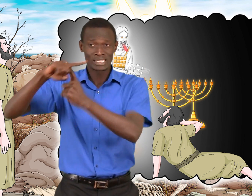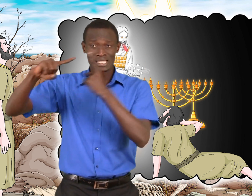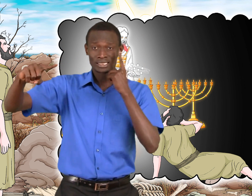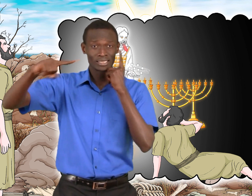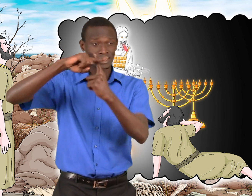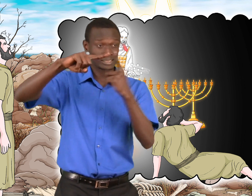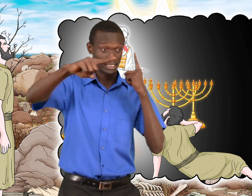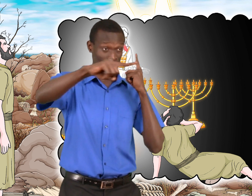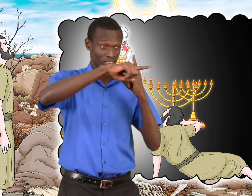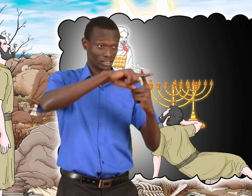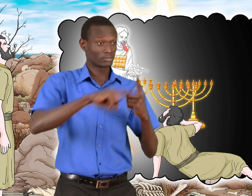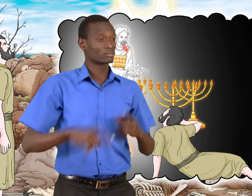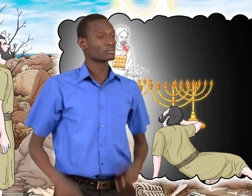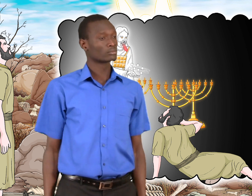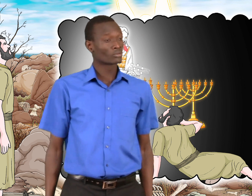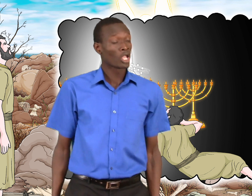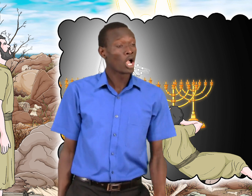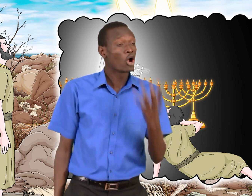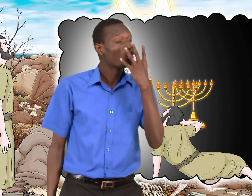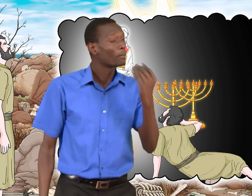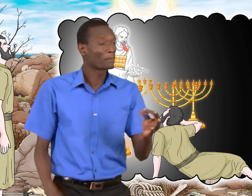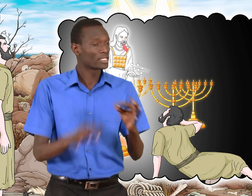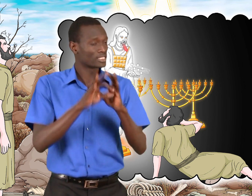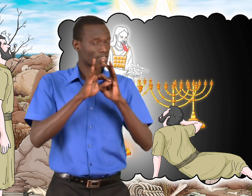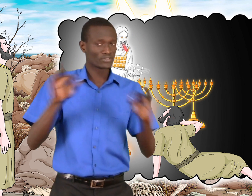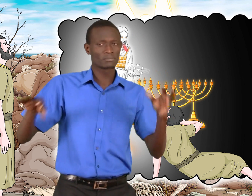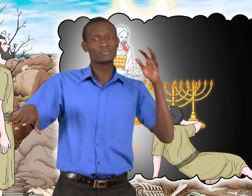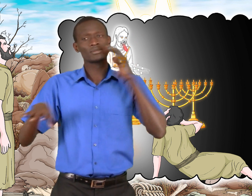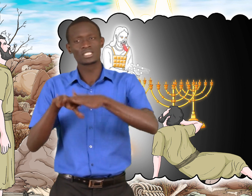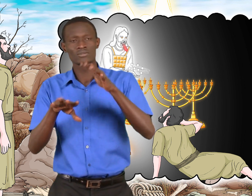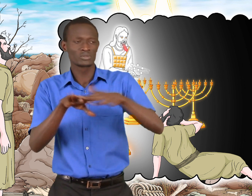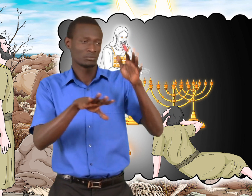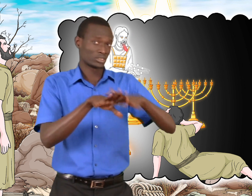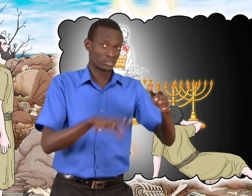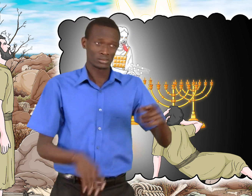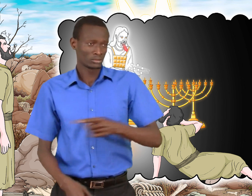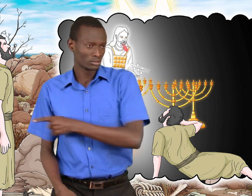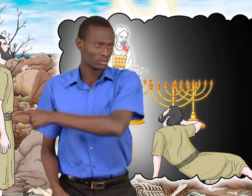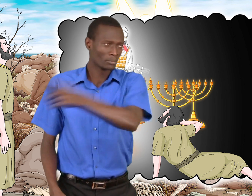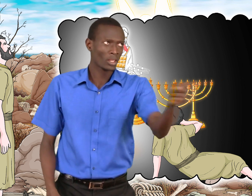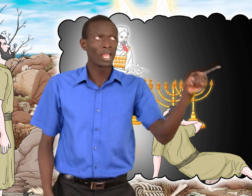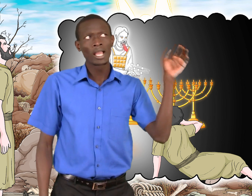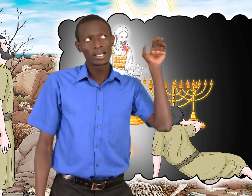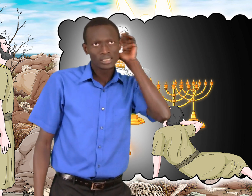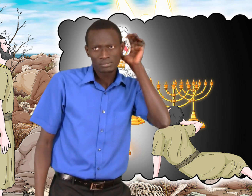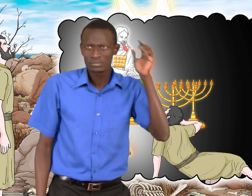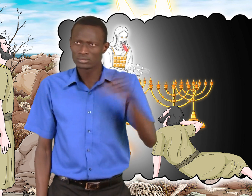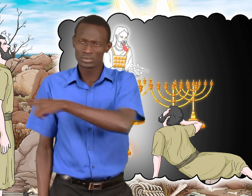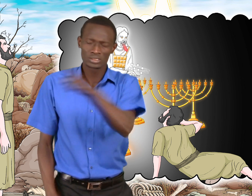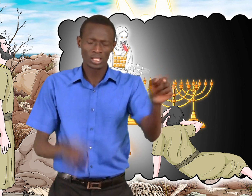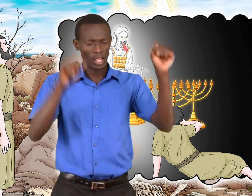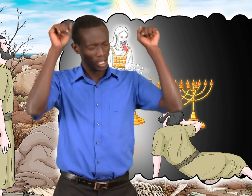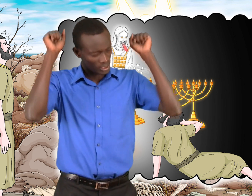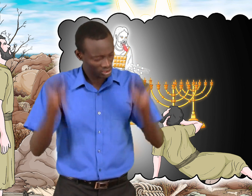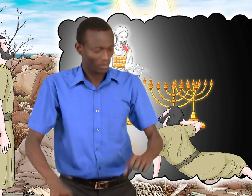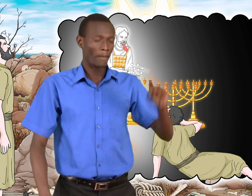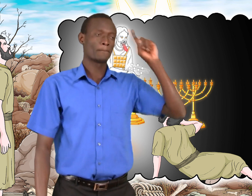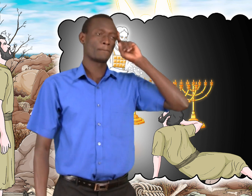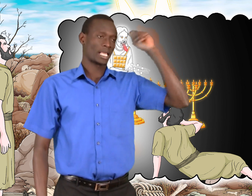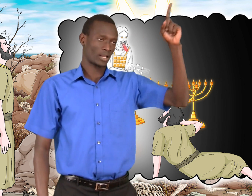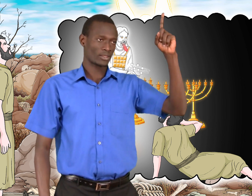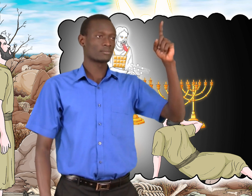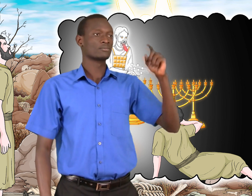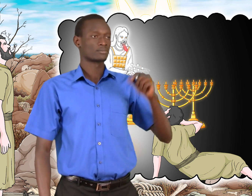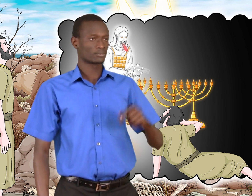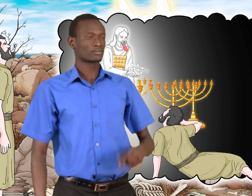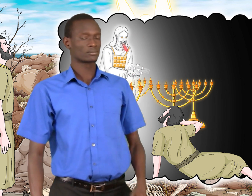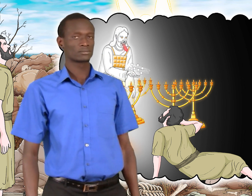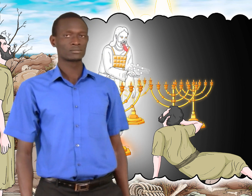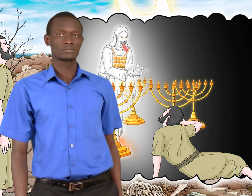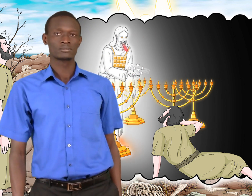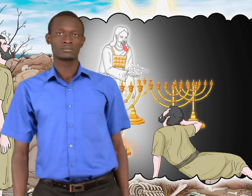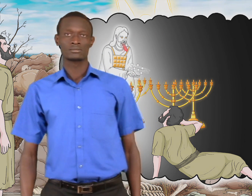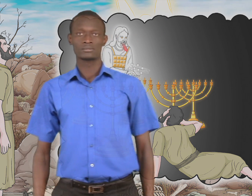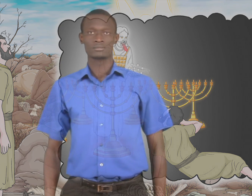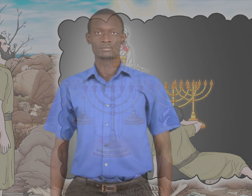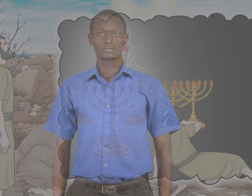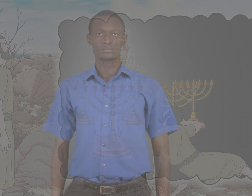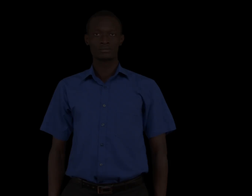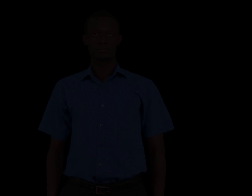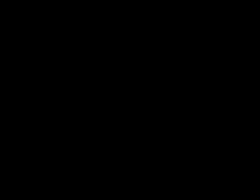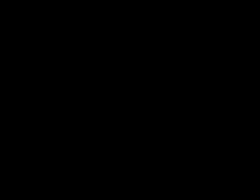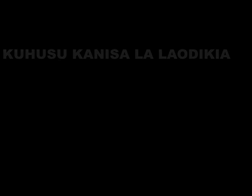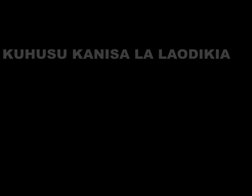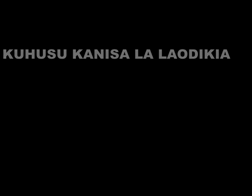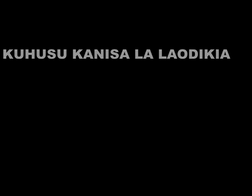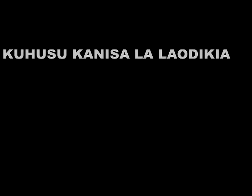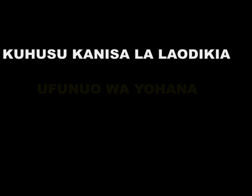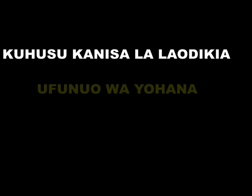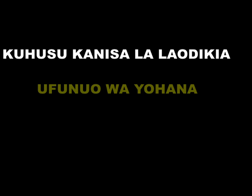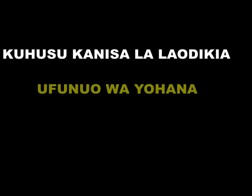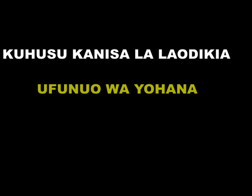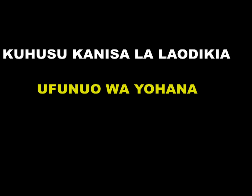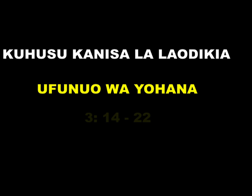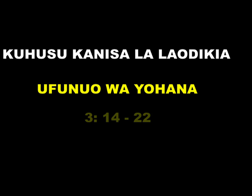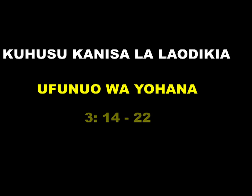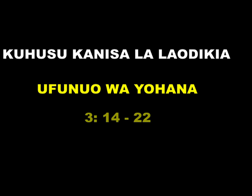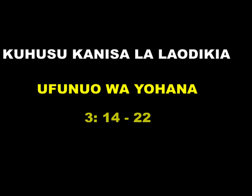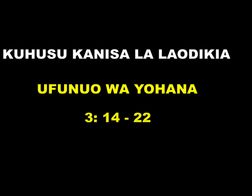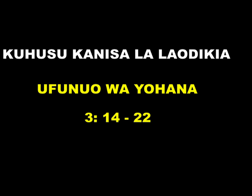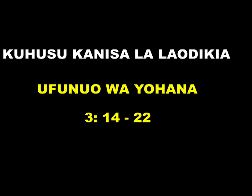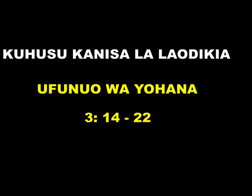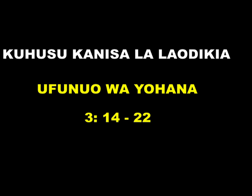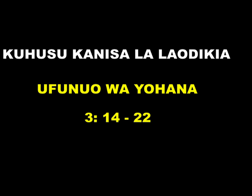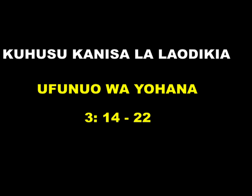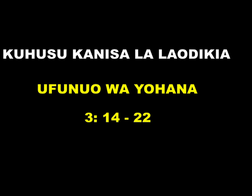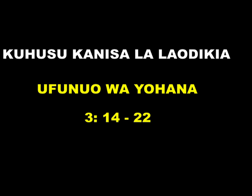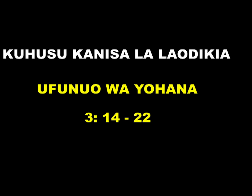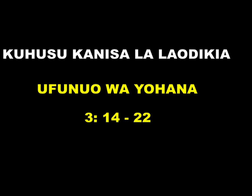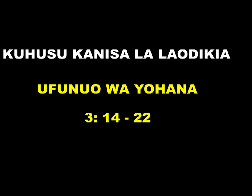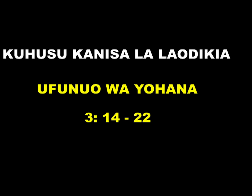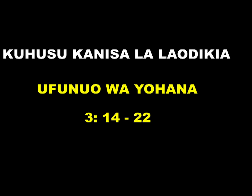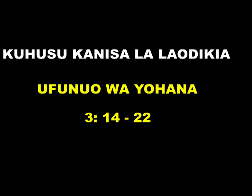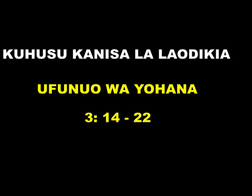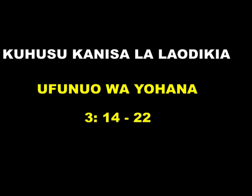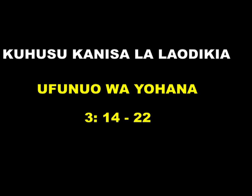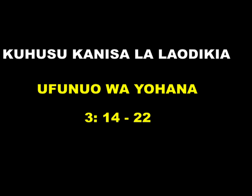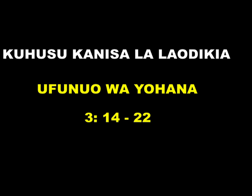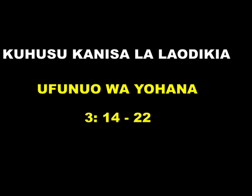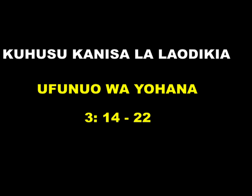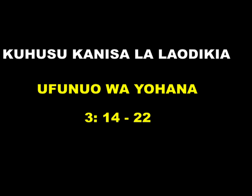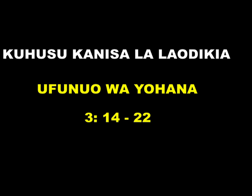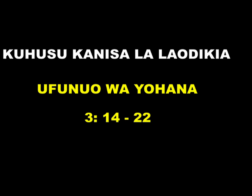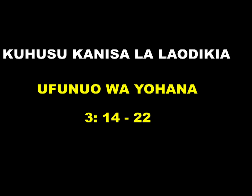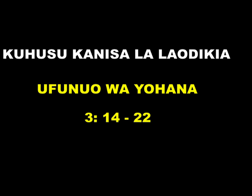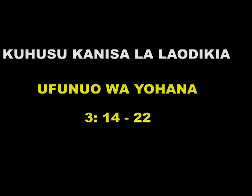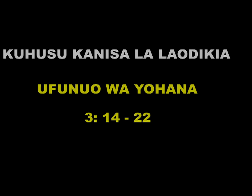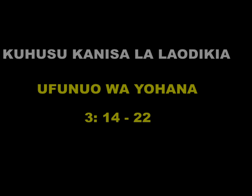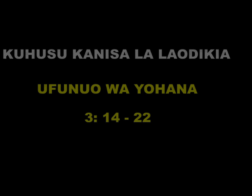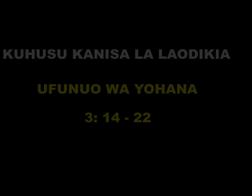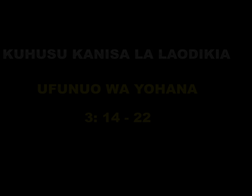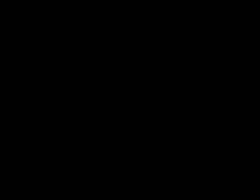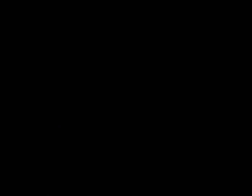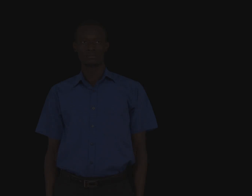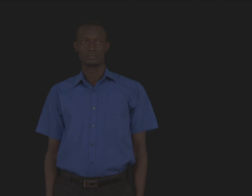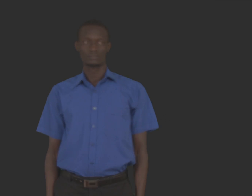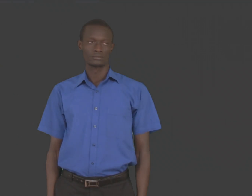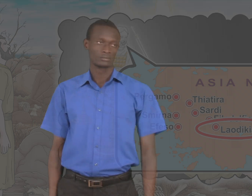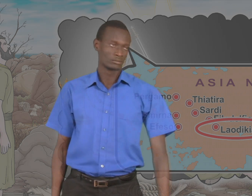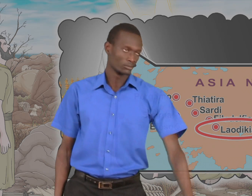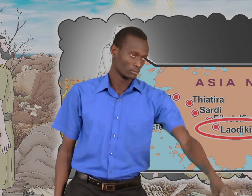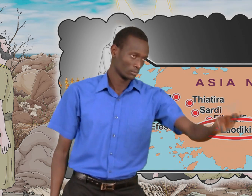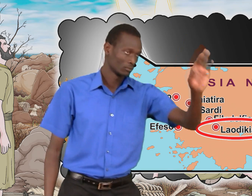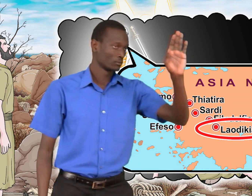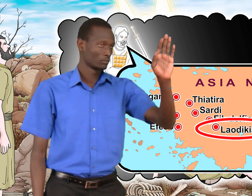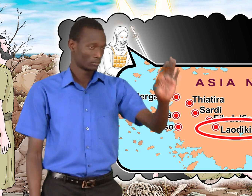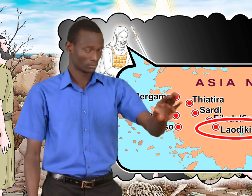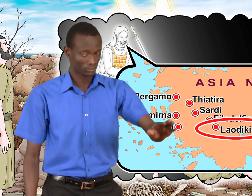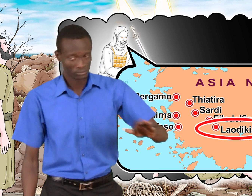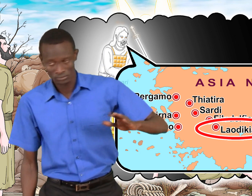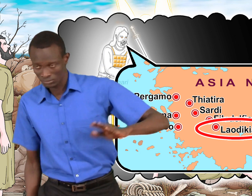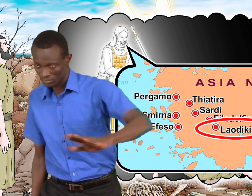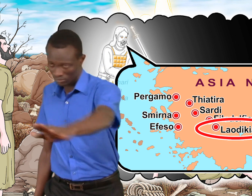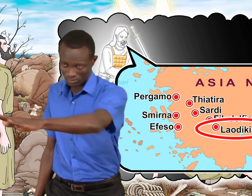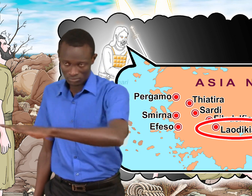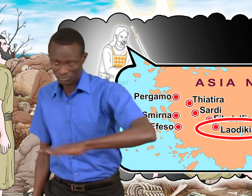He who has an ear, let him hear what the Spirit says to the churches.